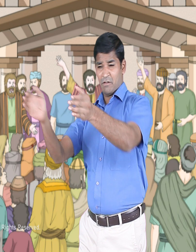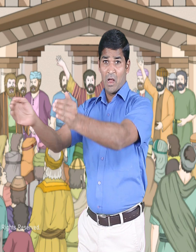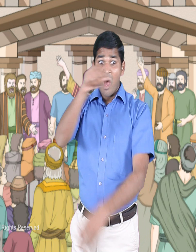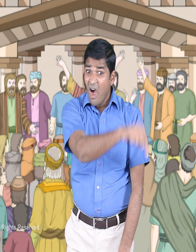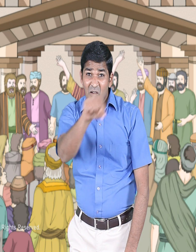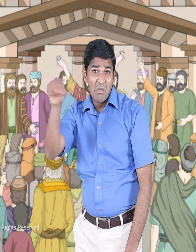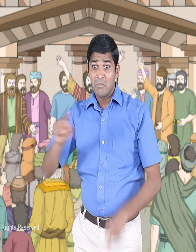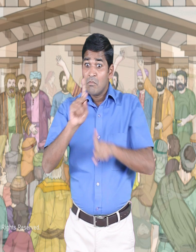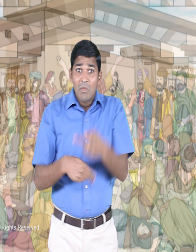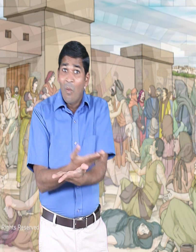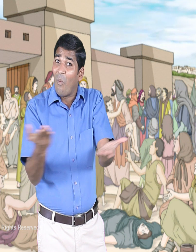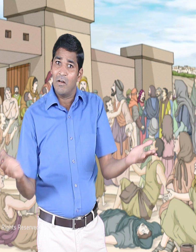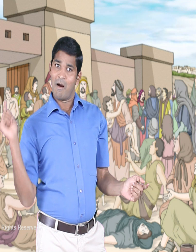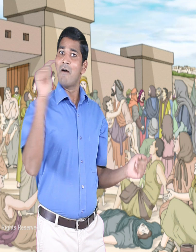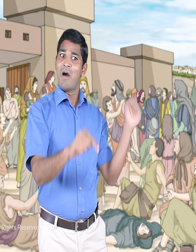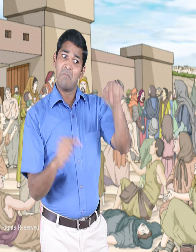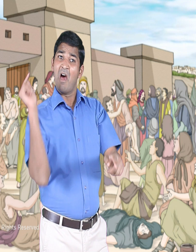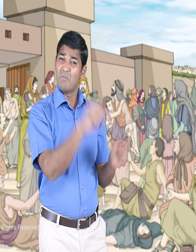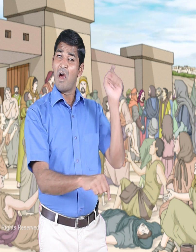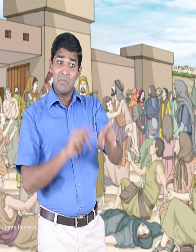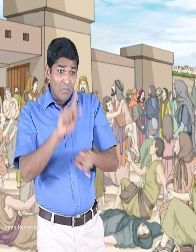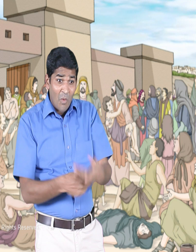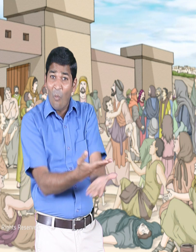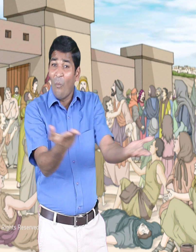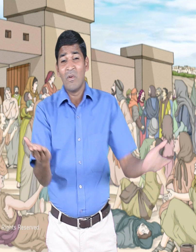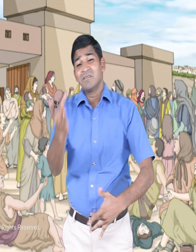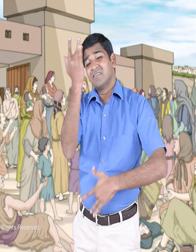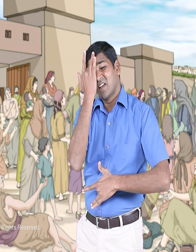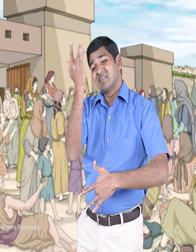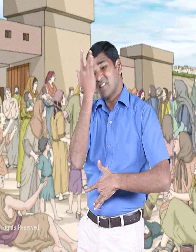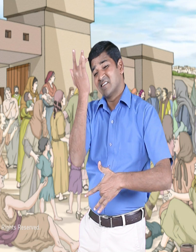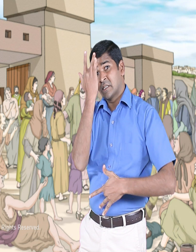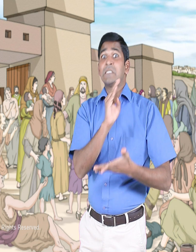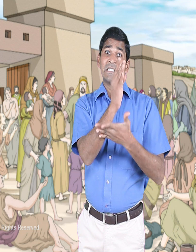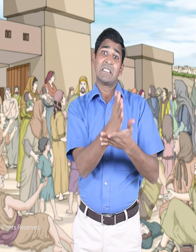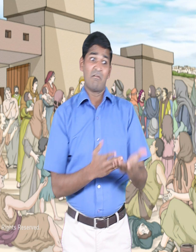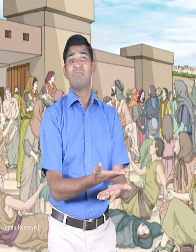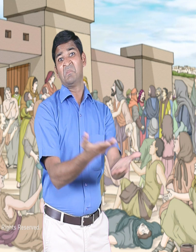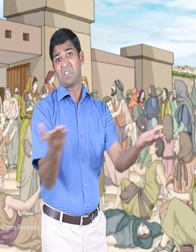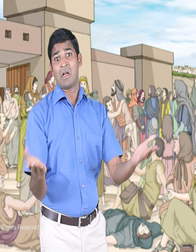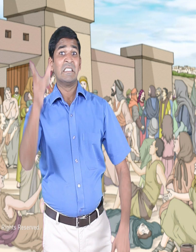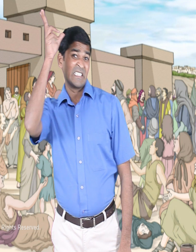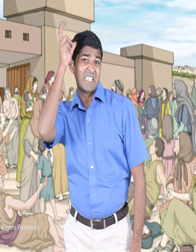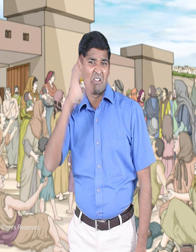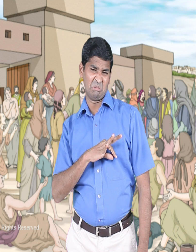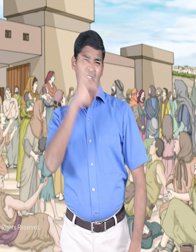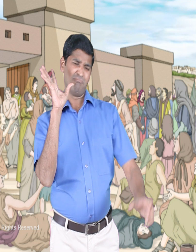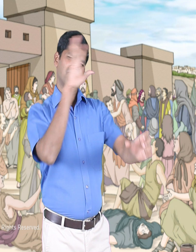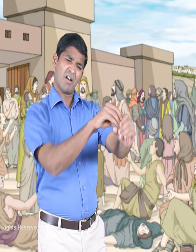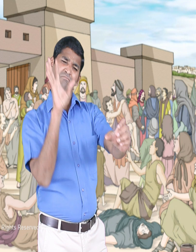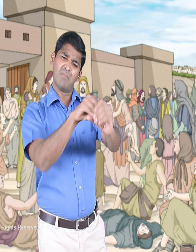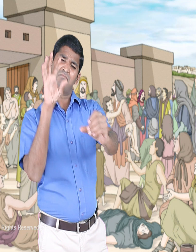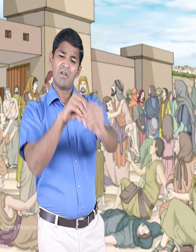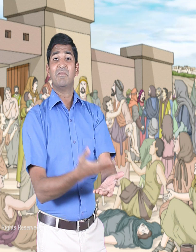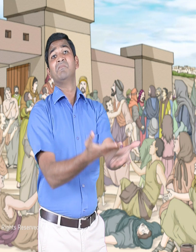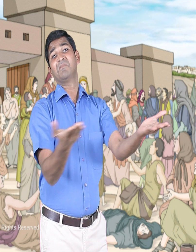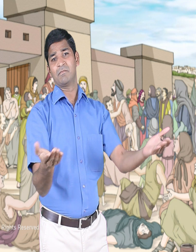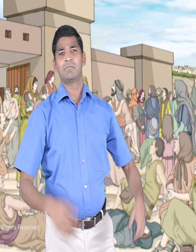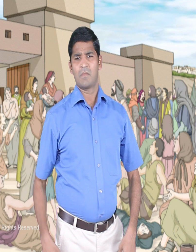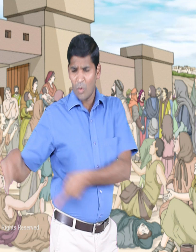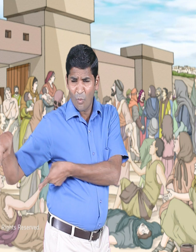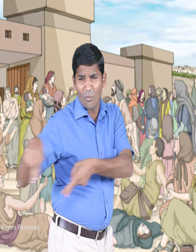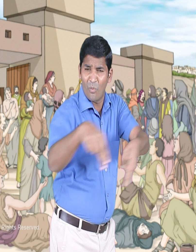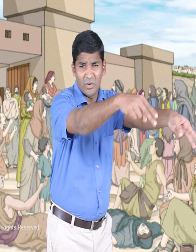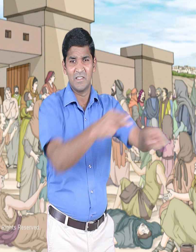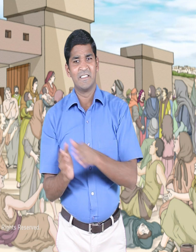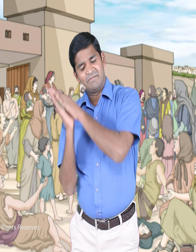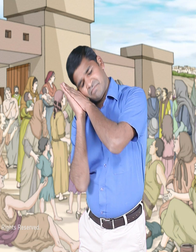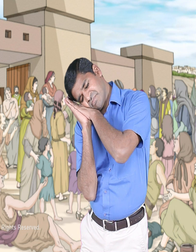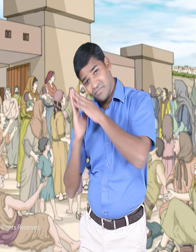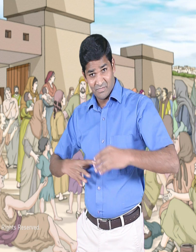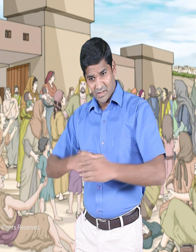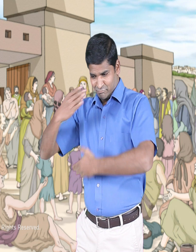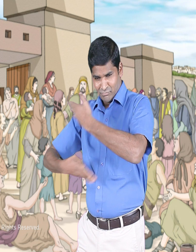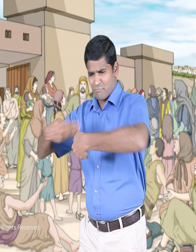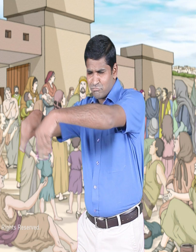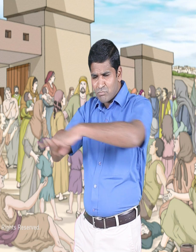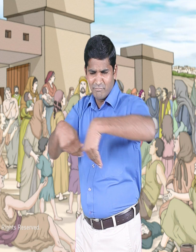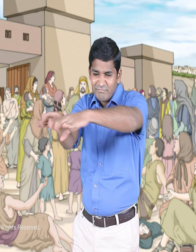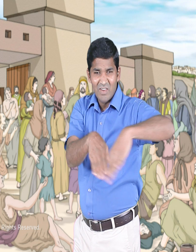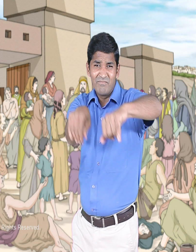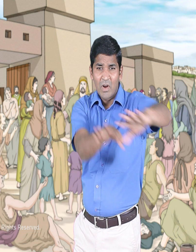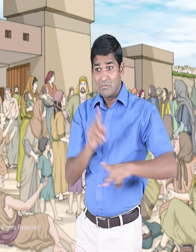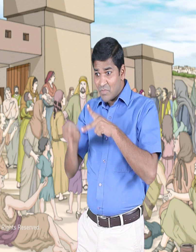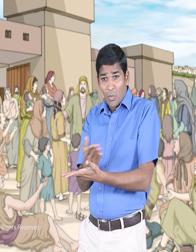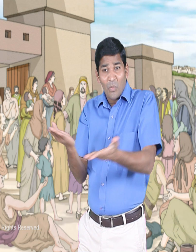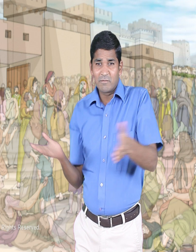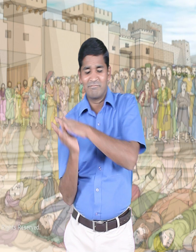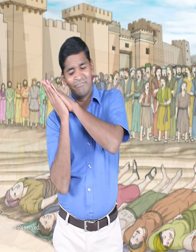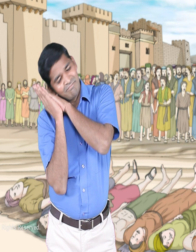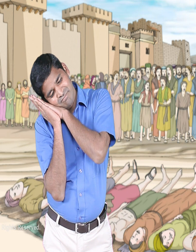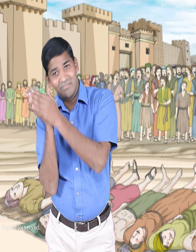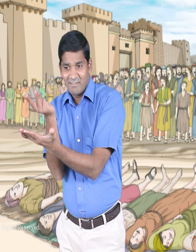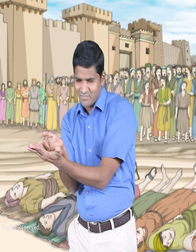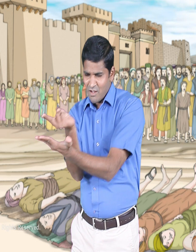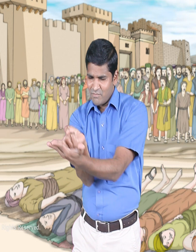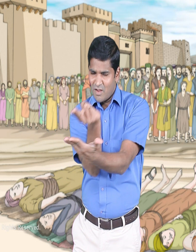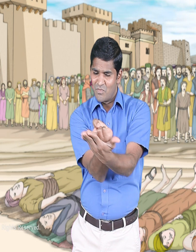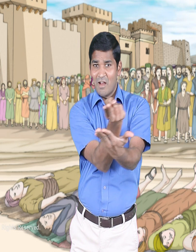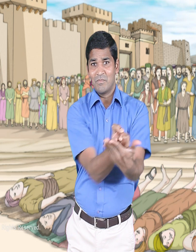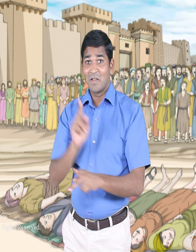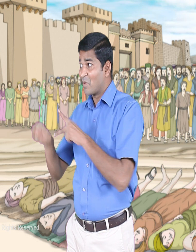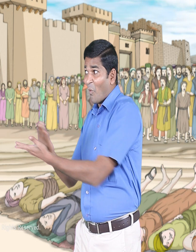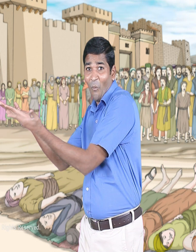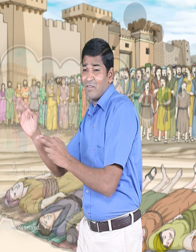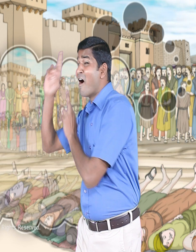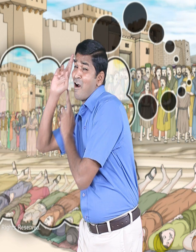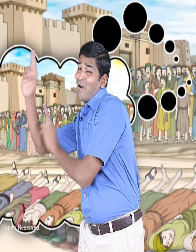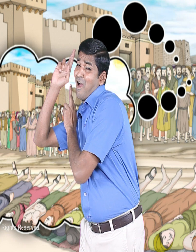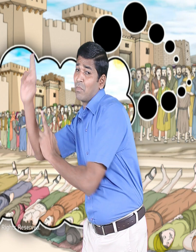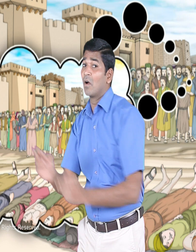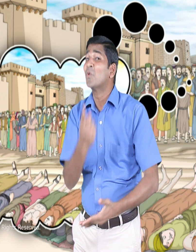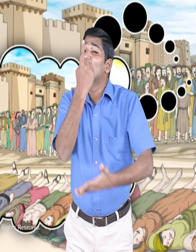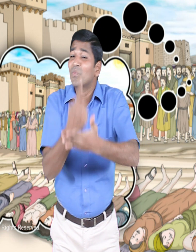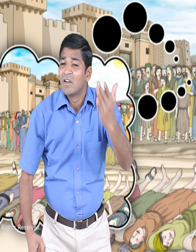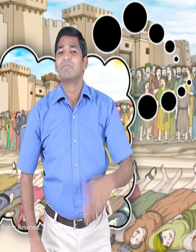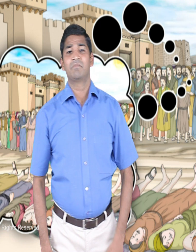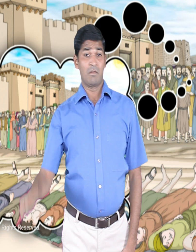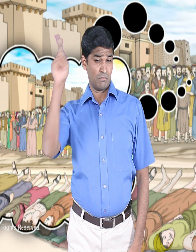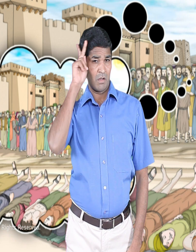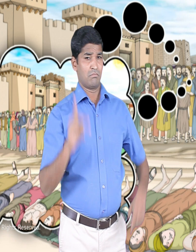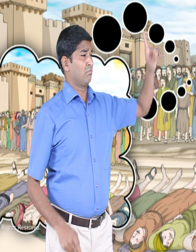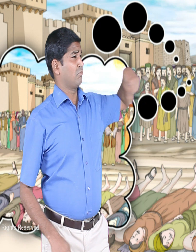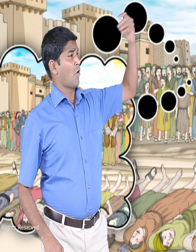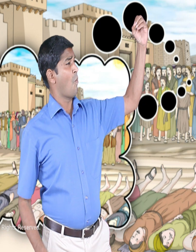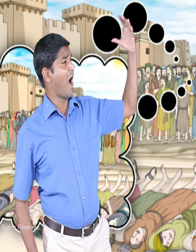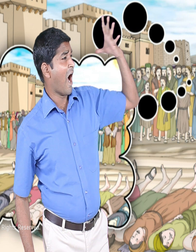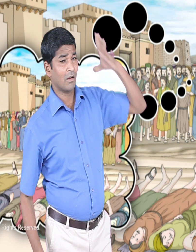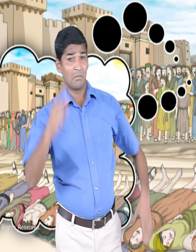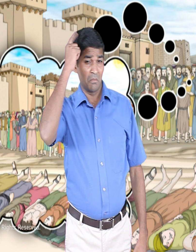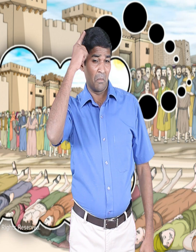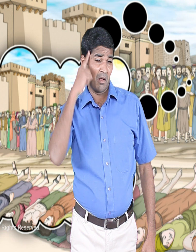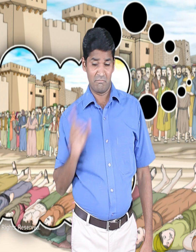As a result, people brought the sick into the streets and laid them on cots and mats, so that at least Peter’s shadow might fall on some of them as he passed by.